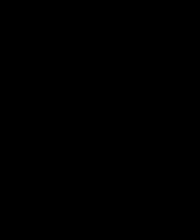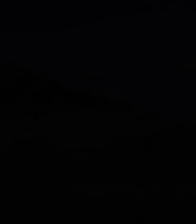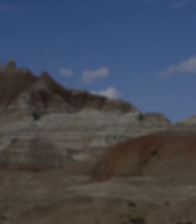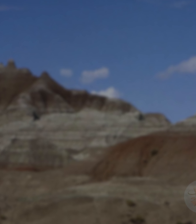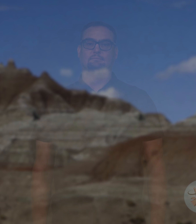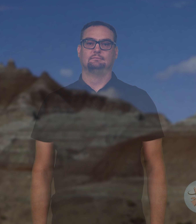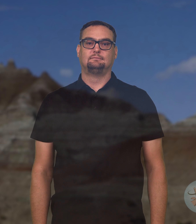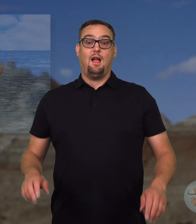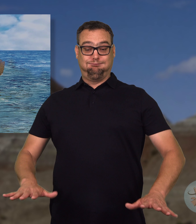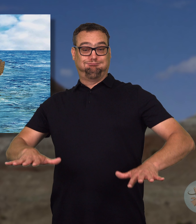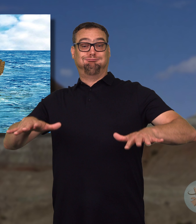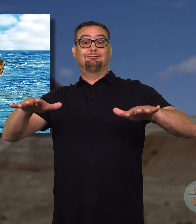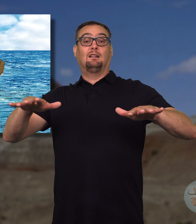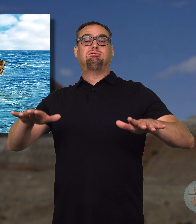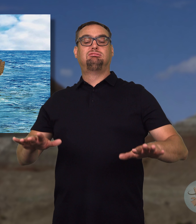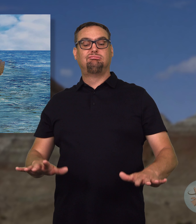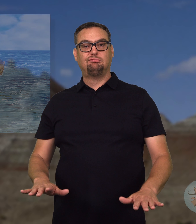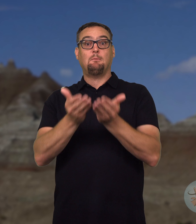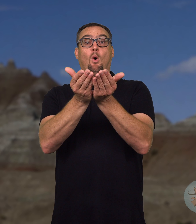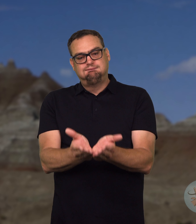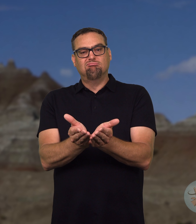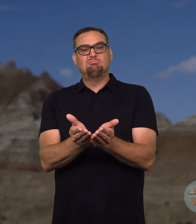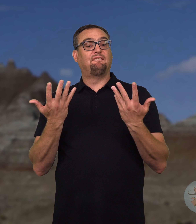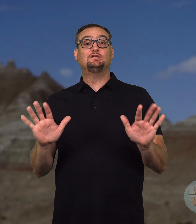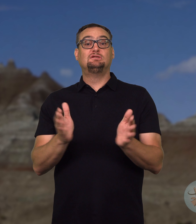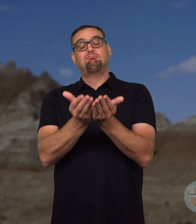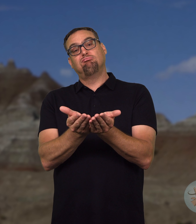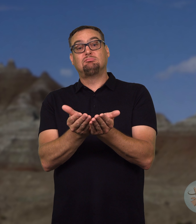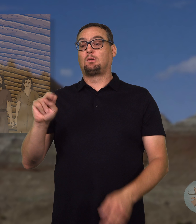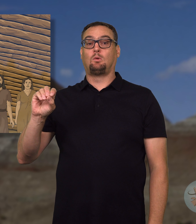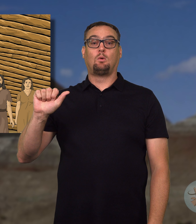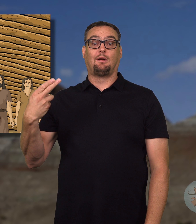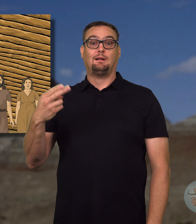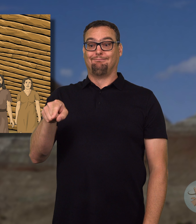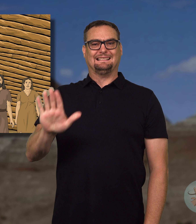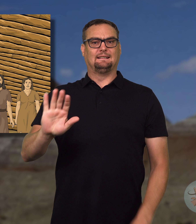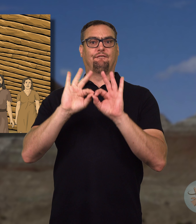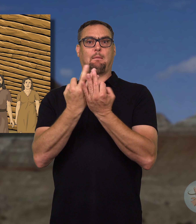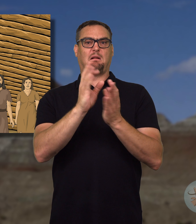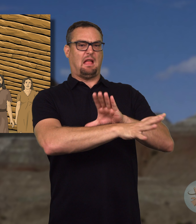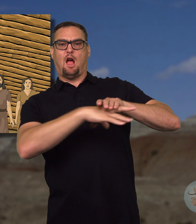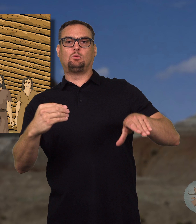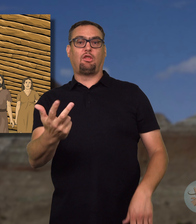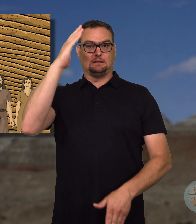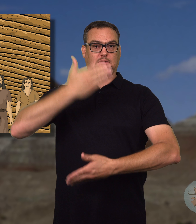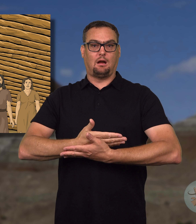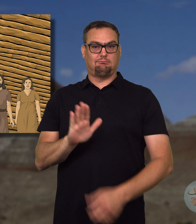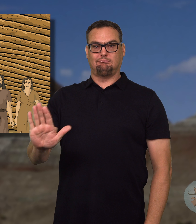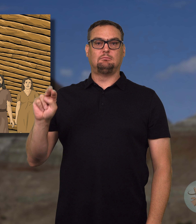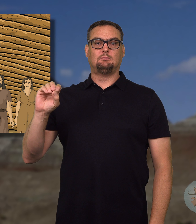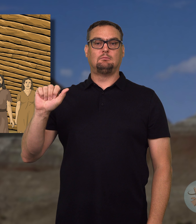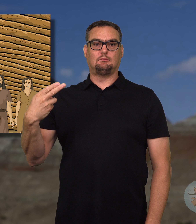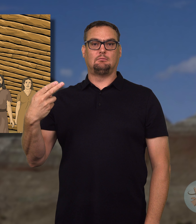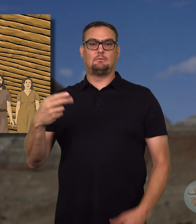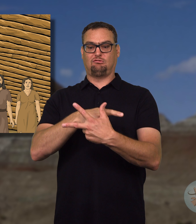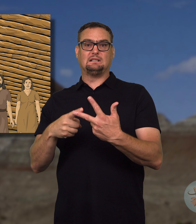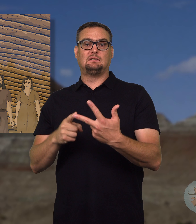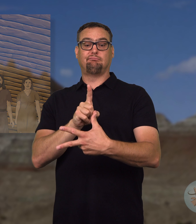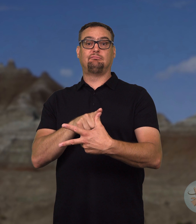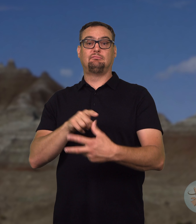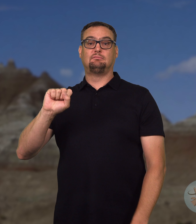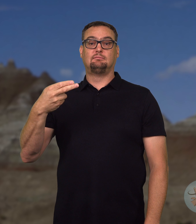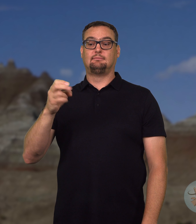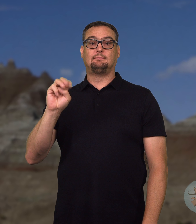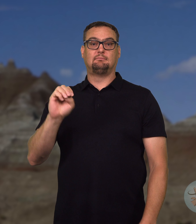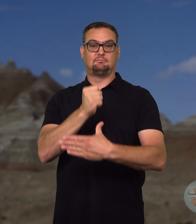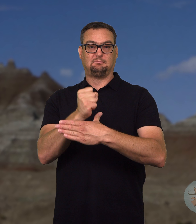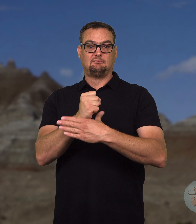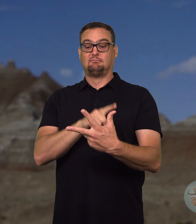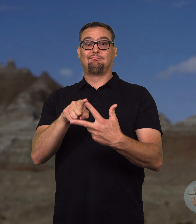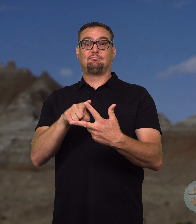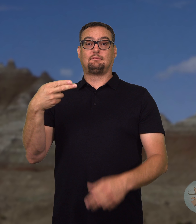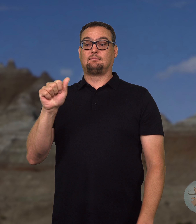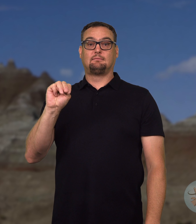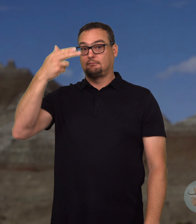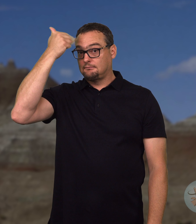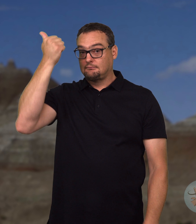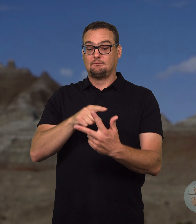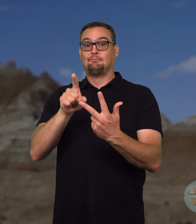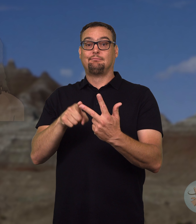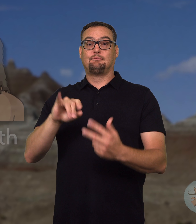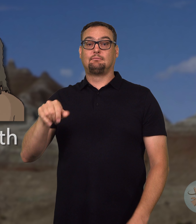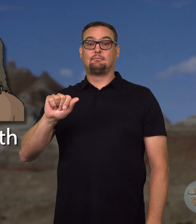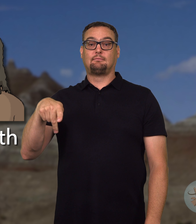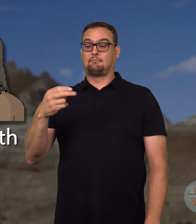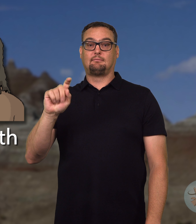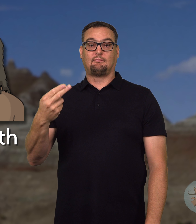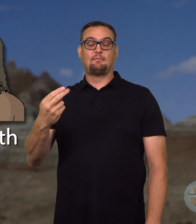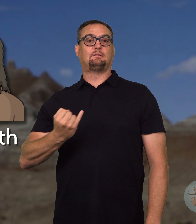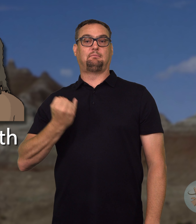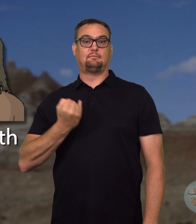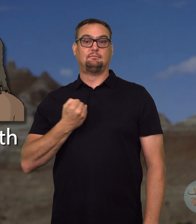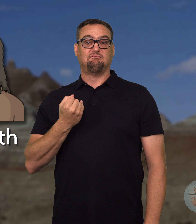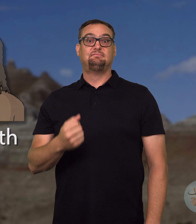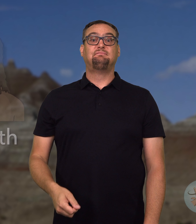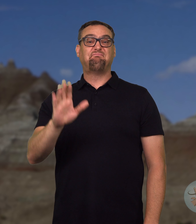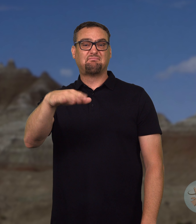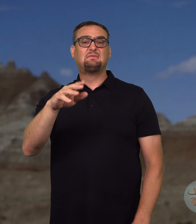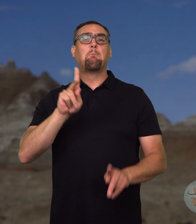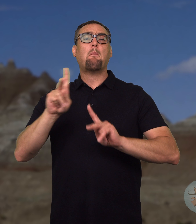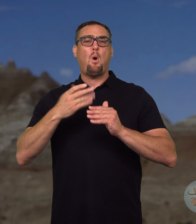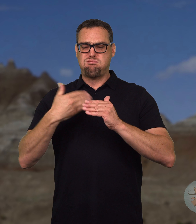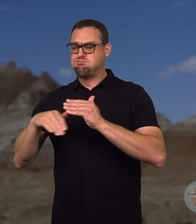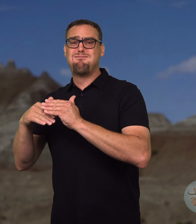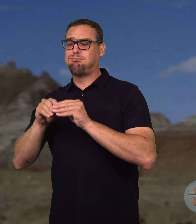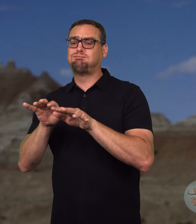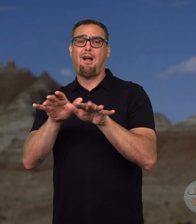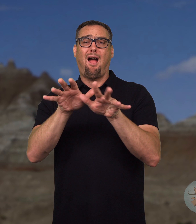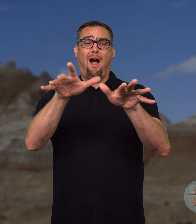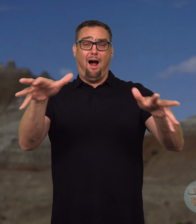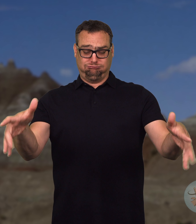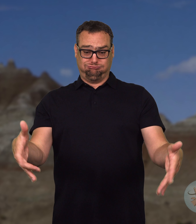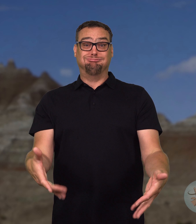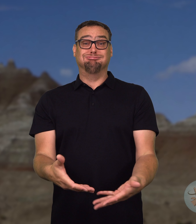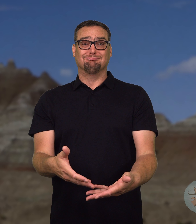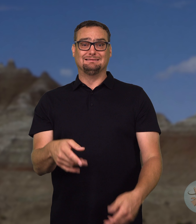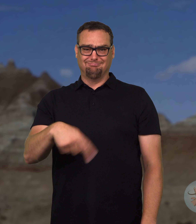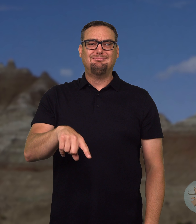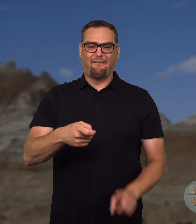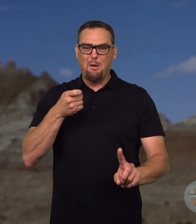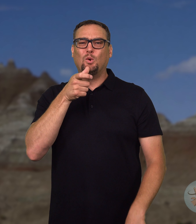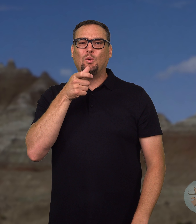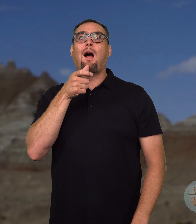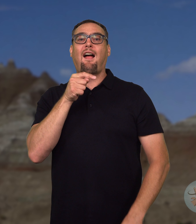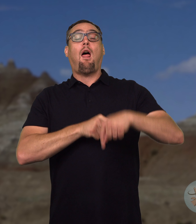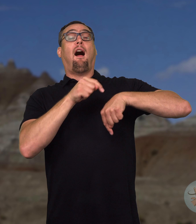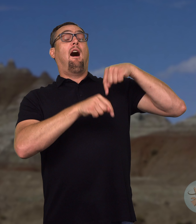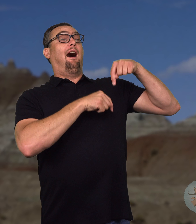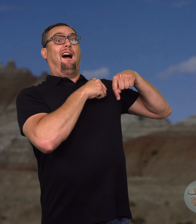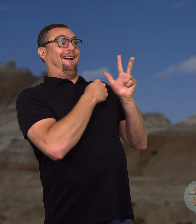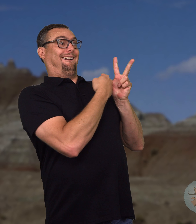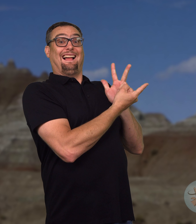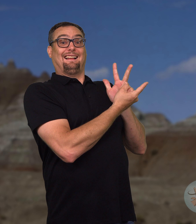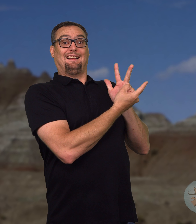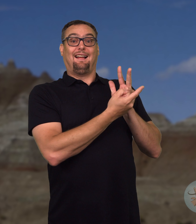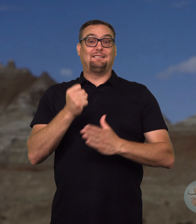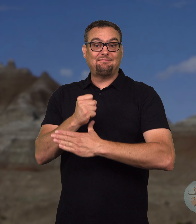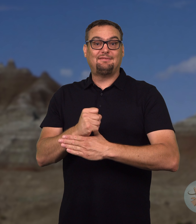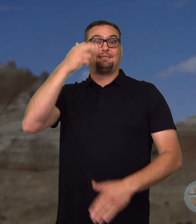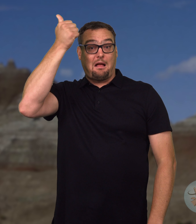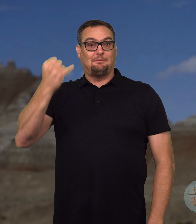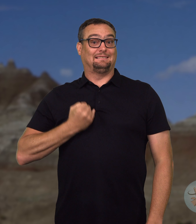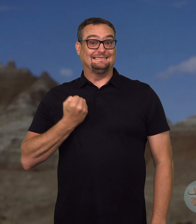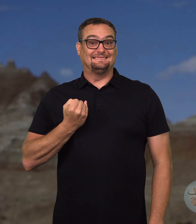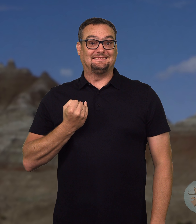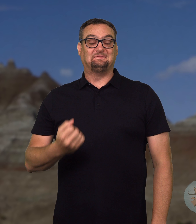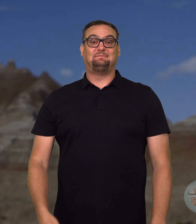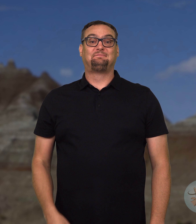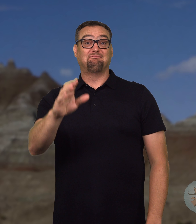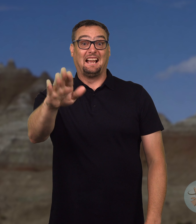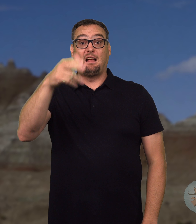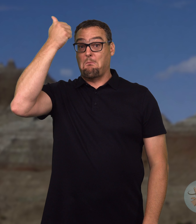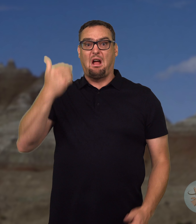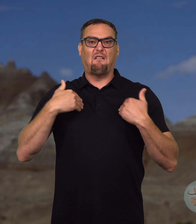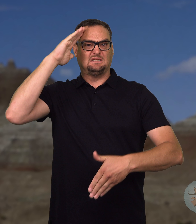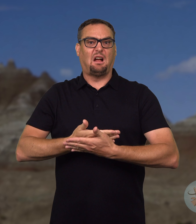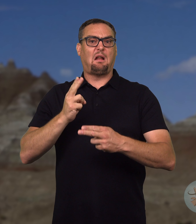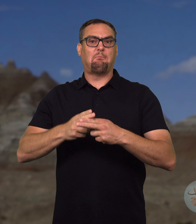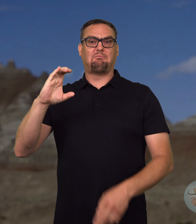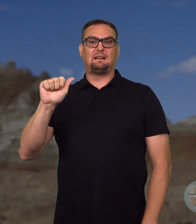The sons of Noah who came out of the ark were Shem, Ham, and Japheth.